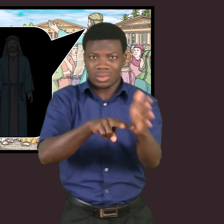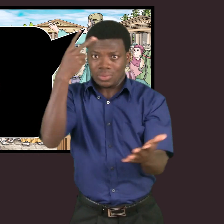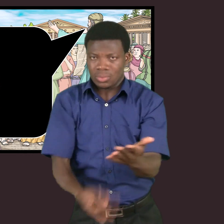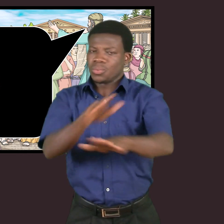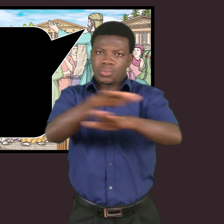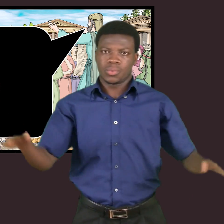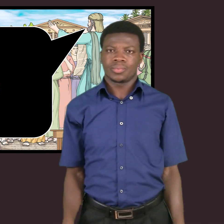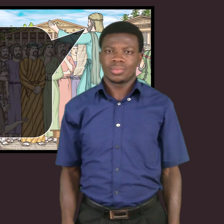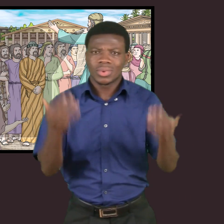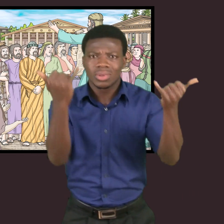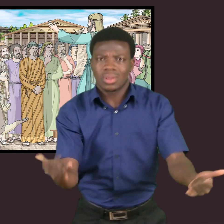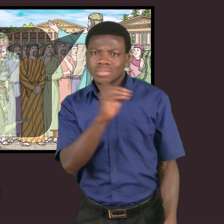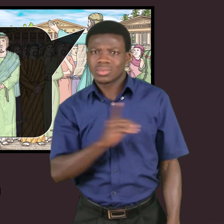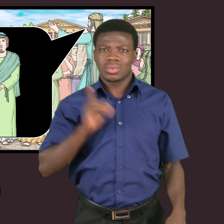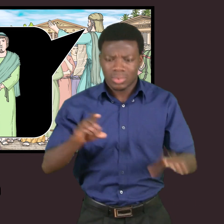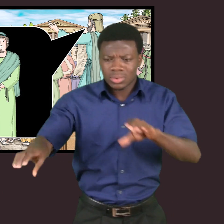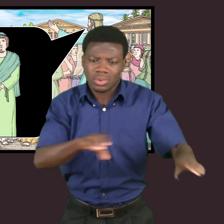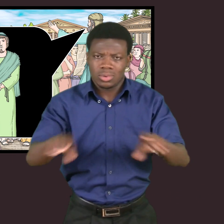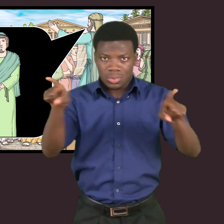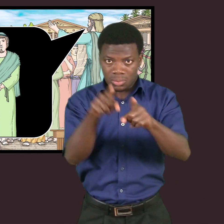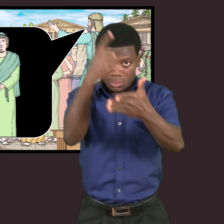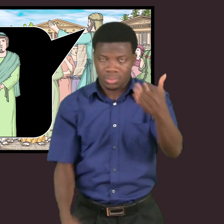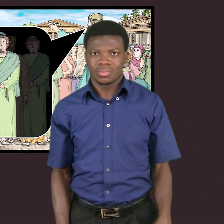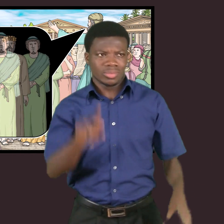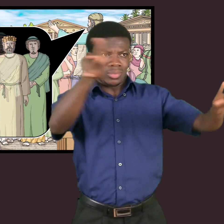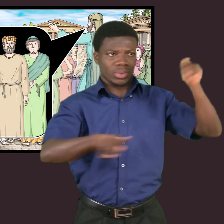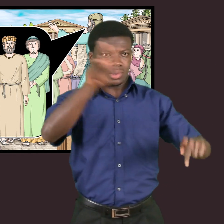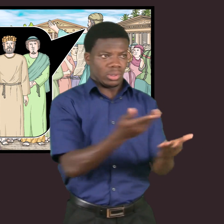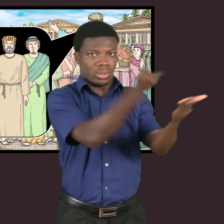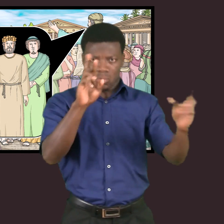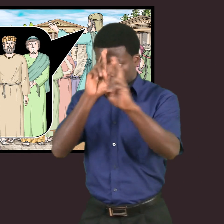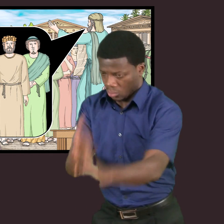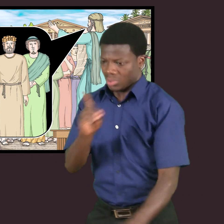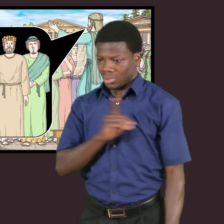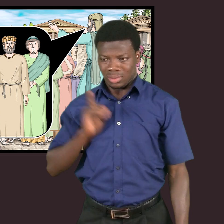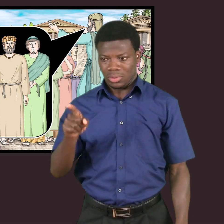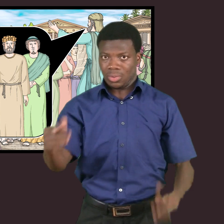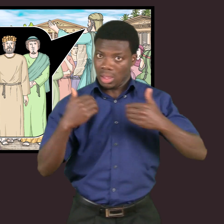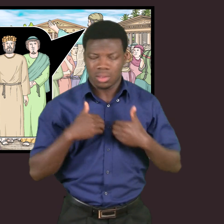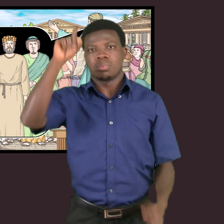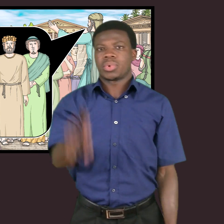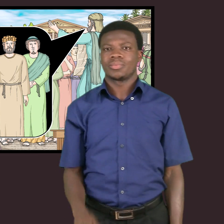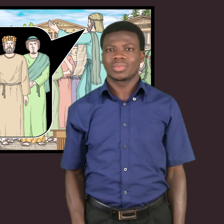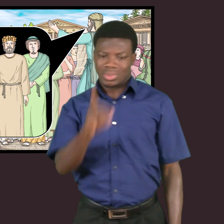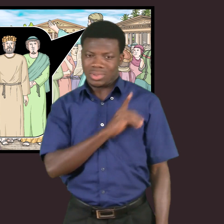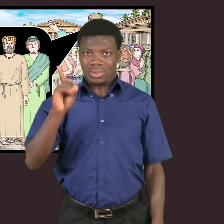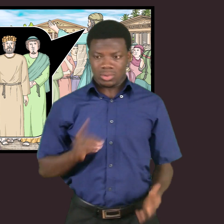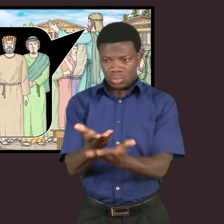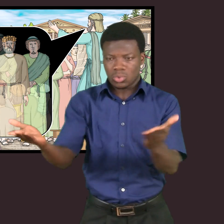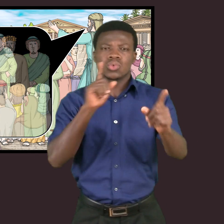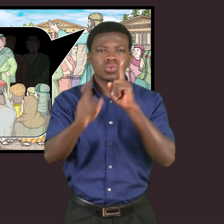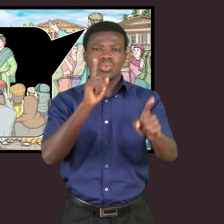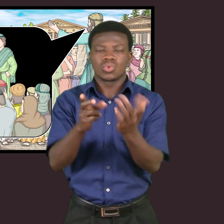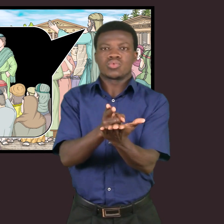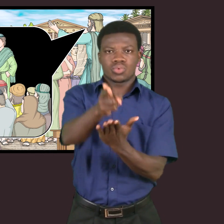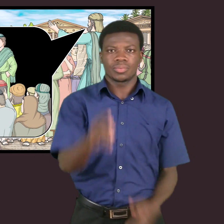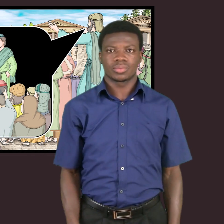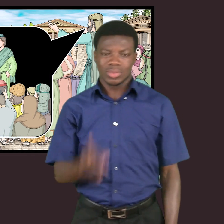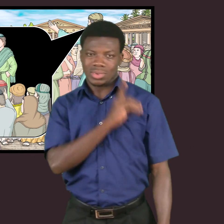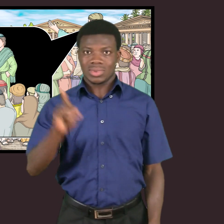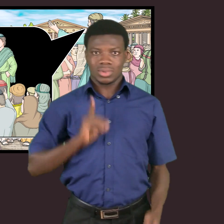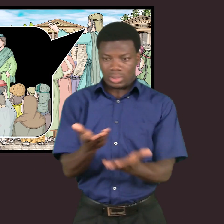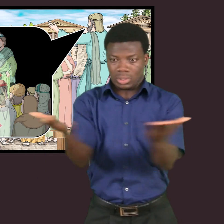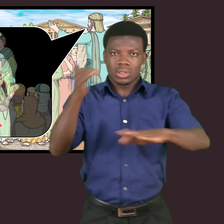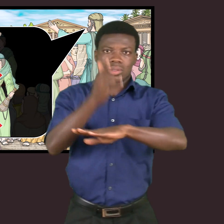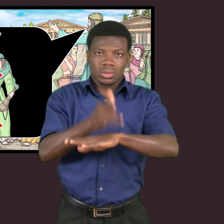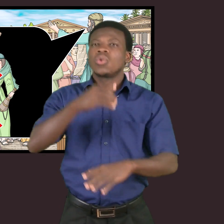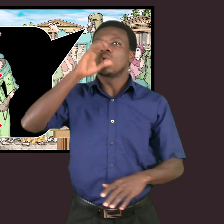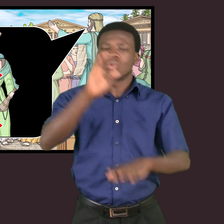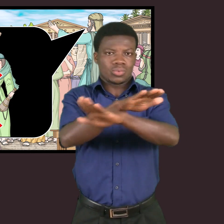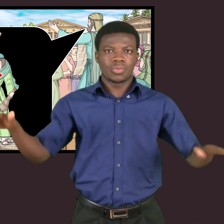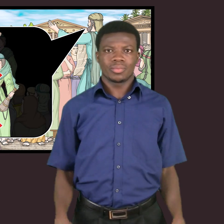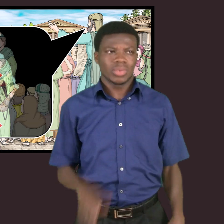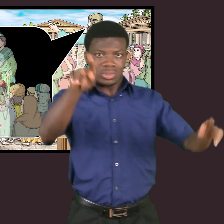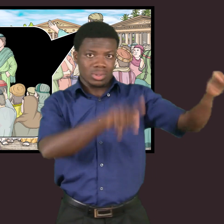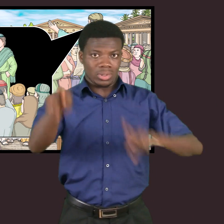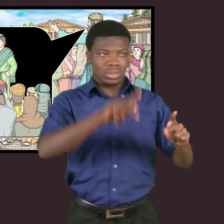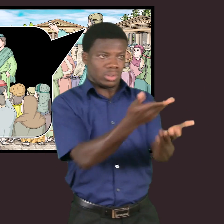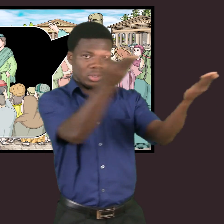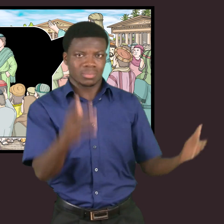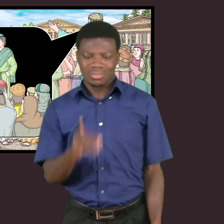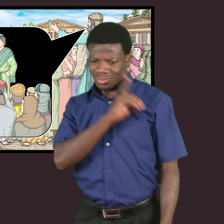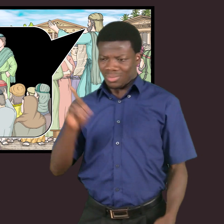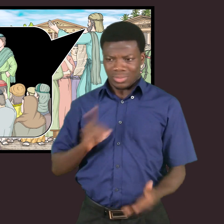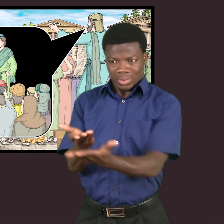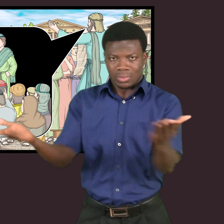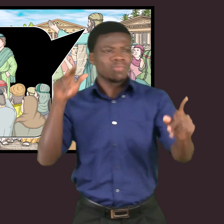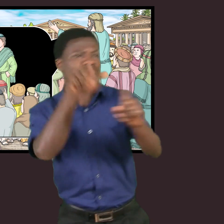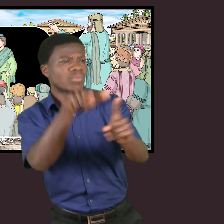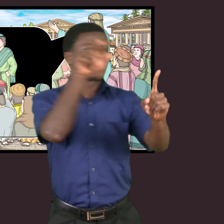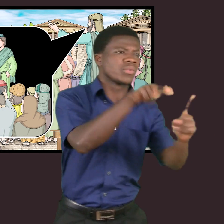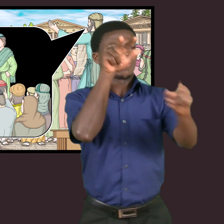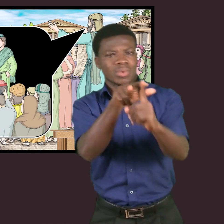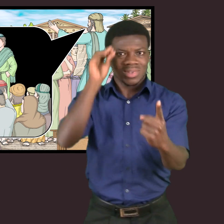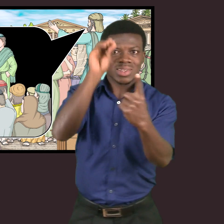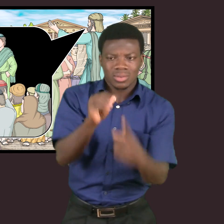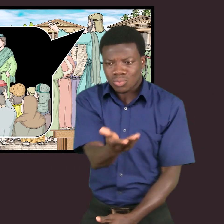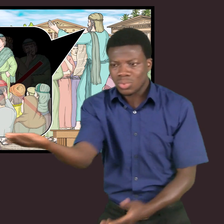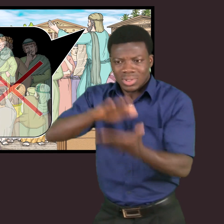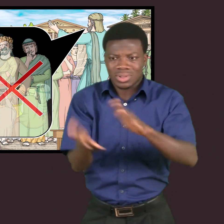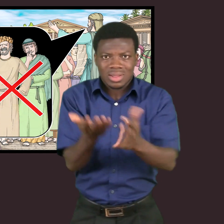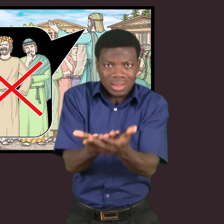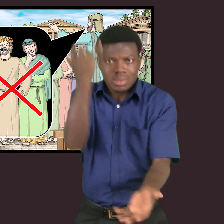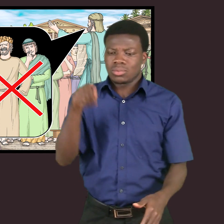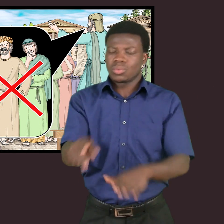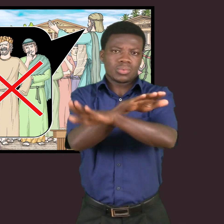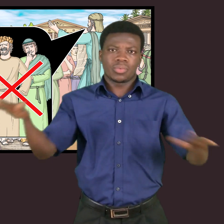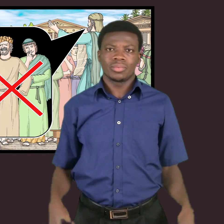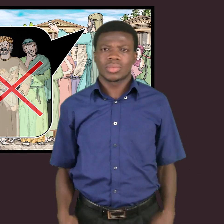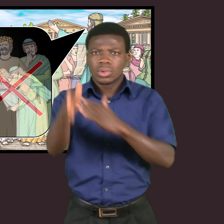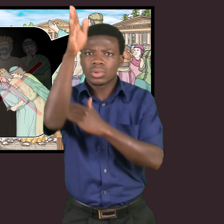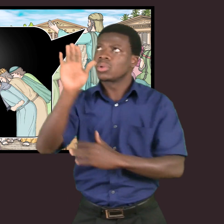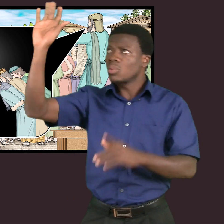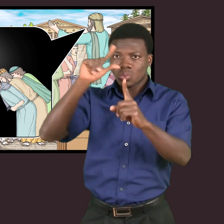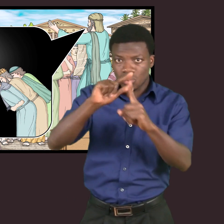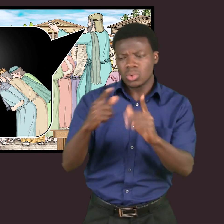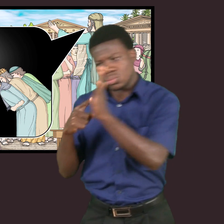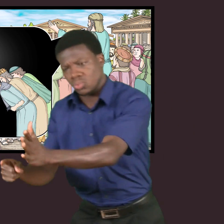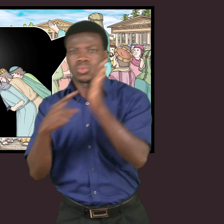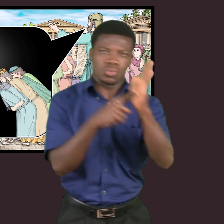Deacons likewise must be dignified, not double-tongued or given to much wine or greedy for money.